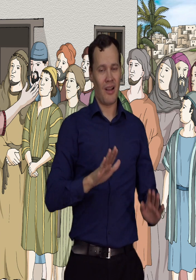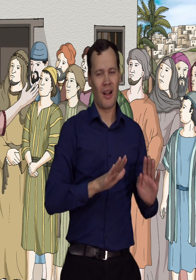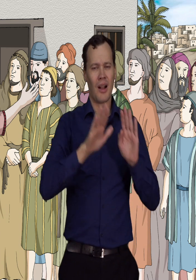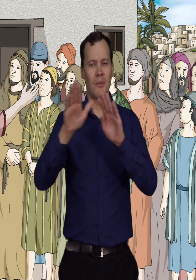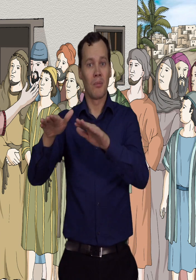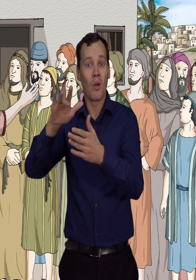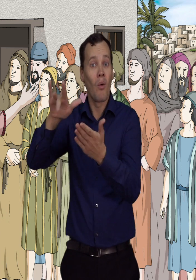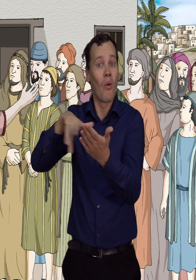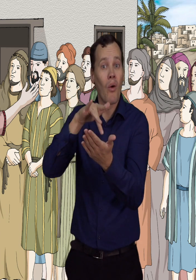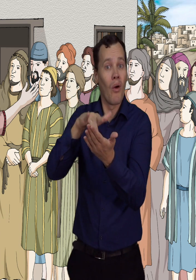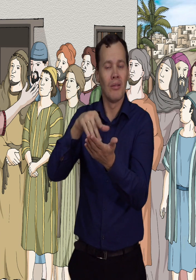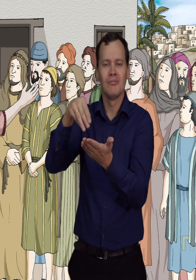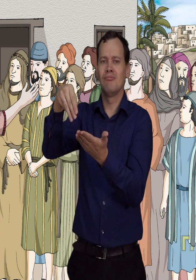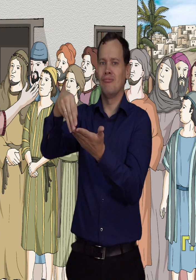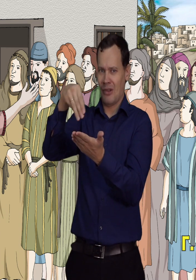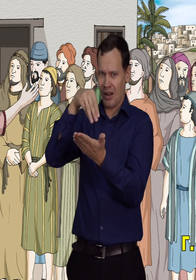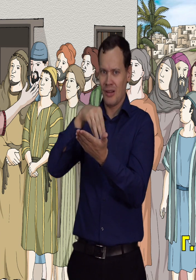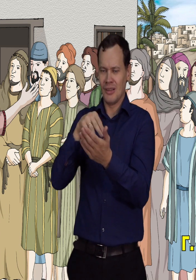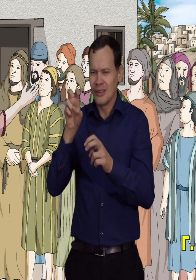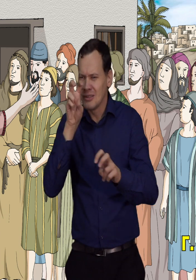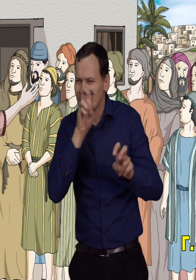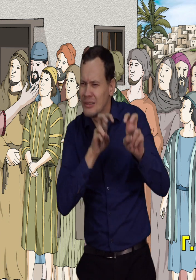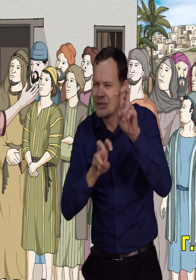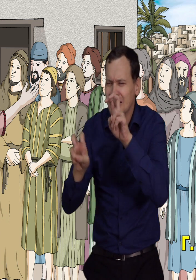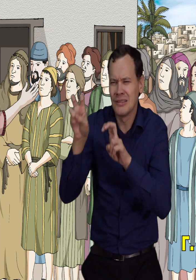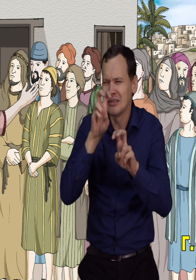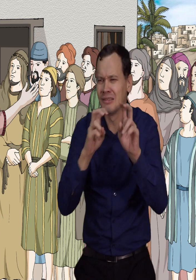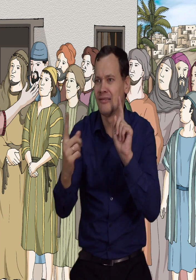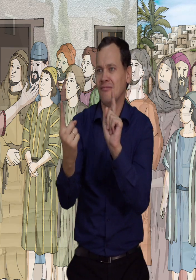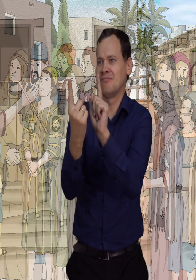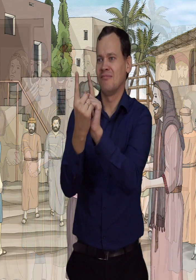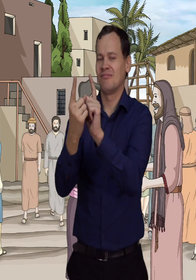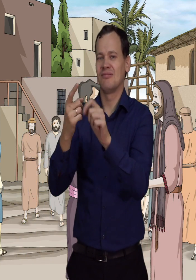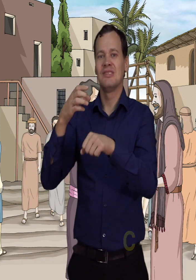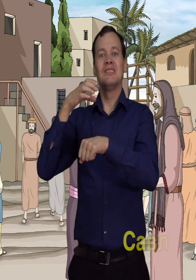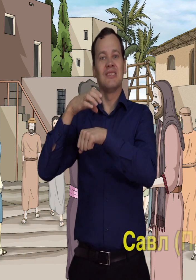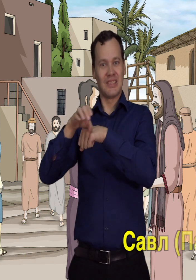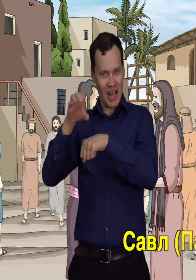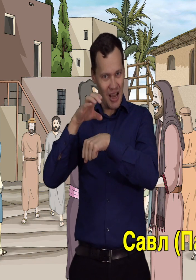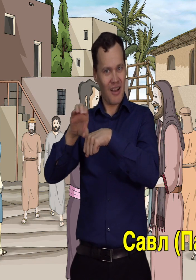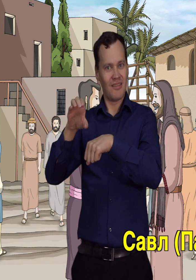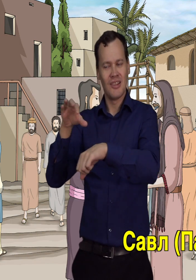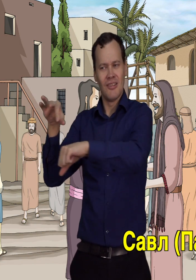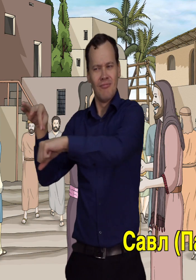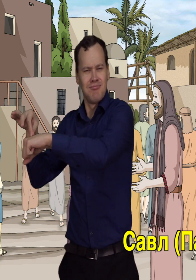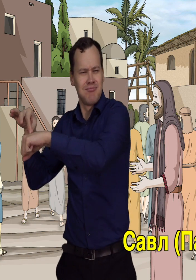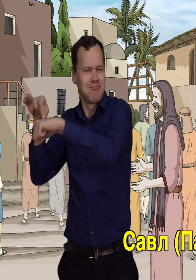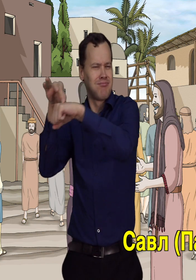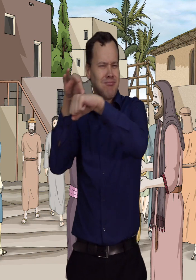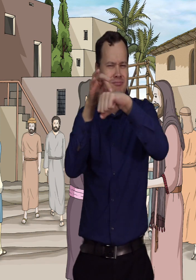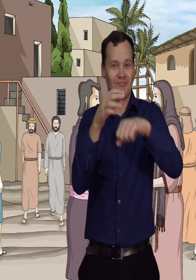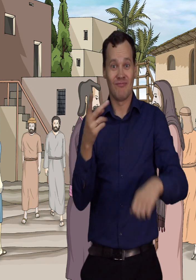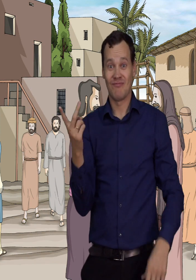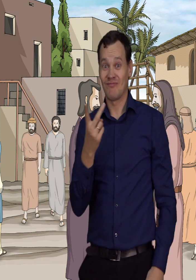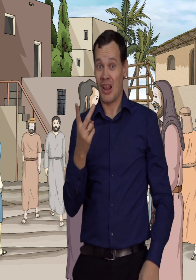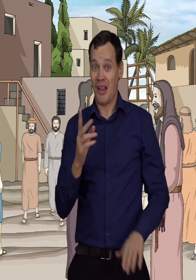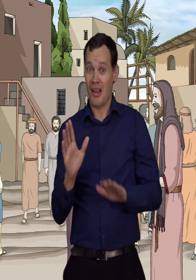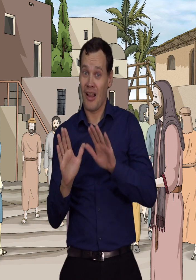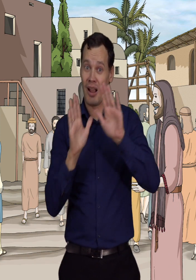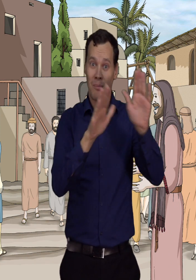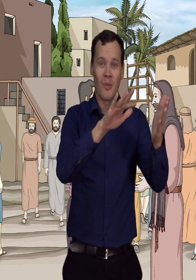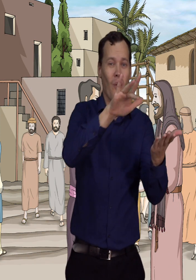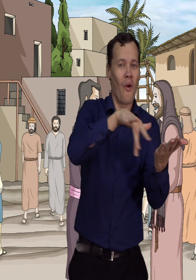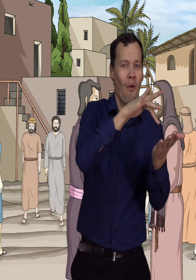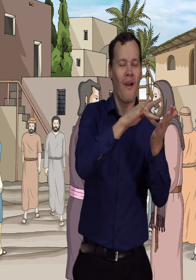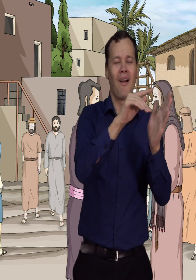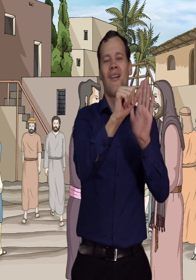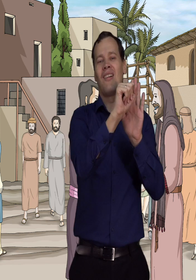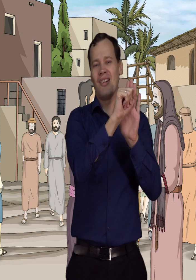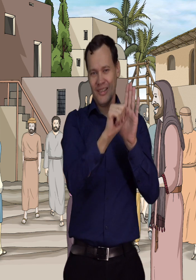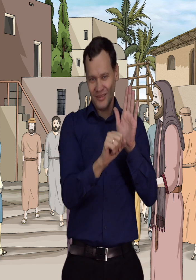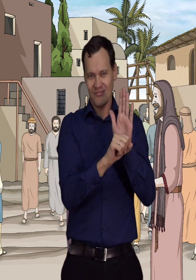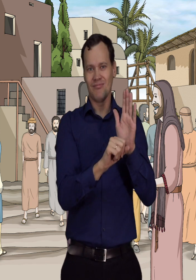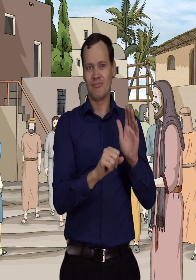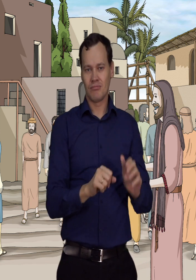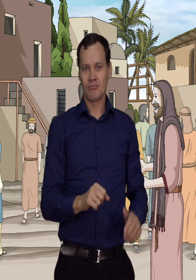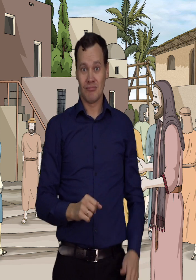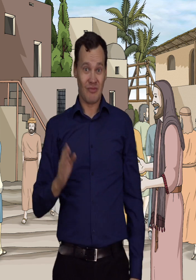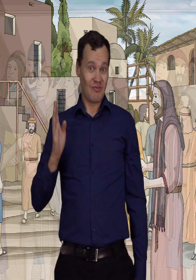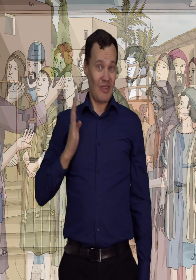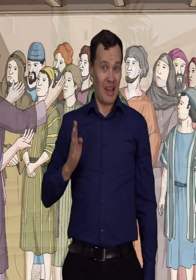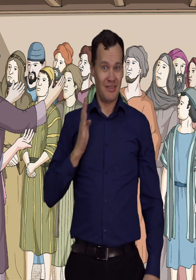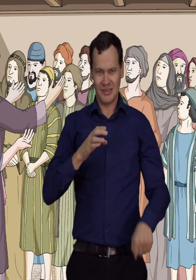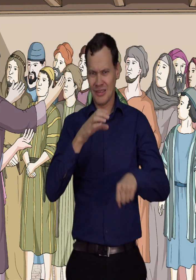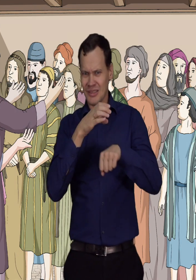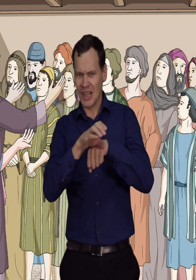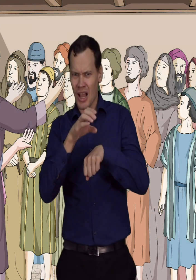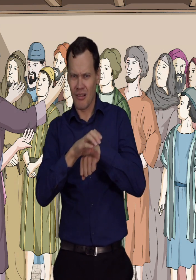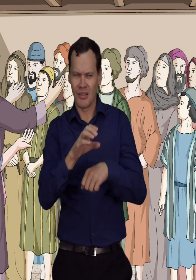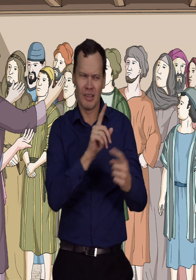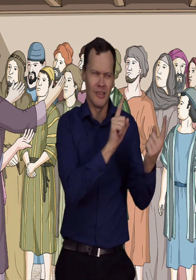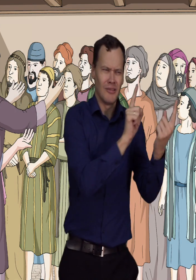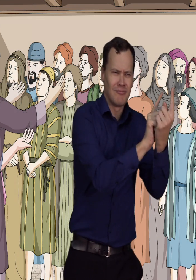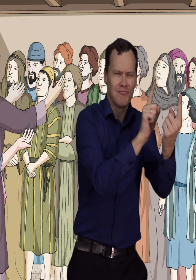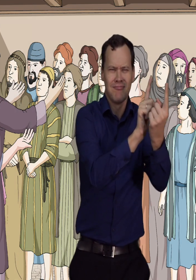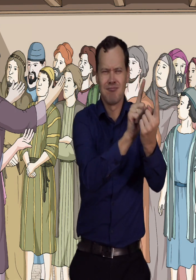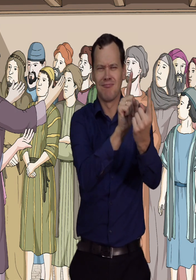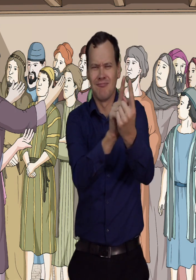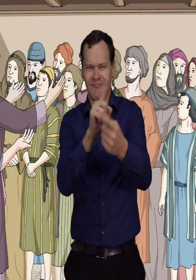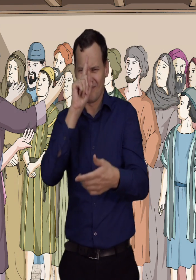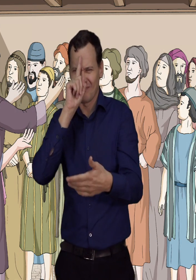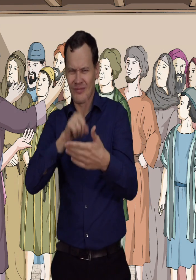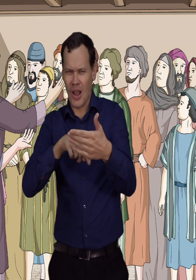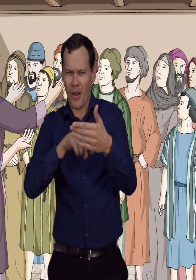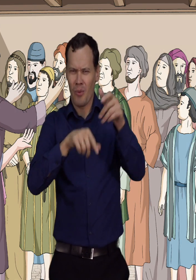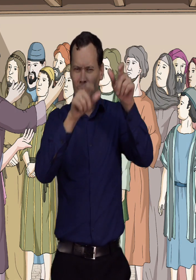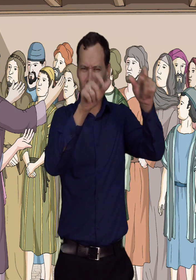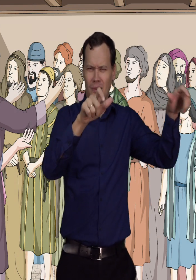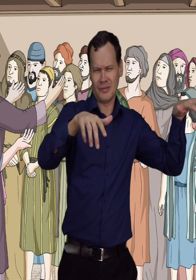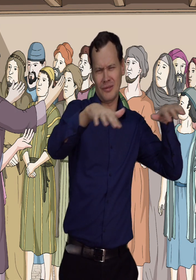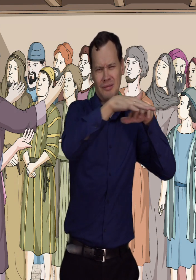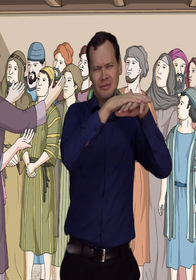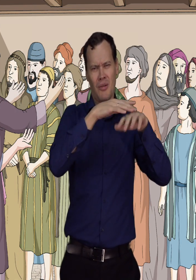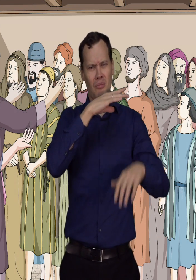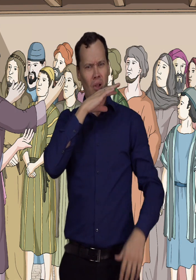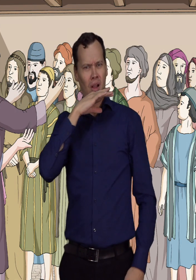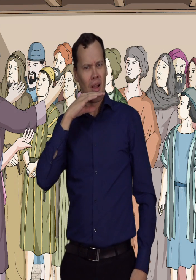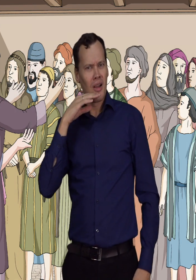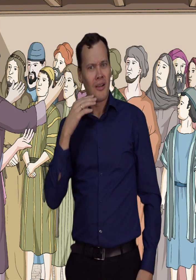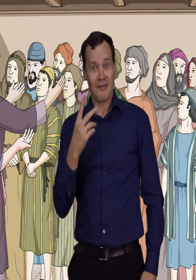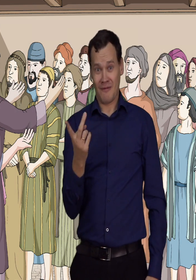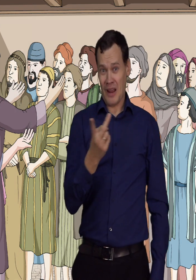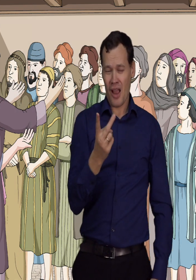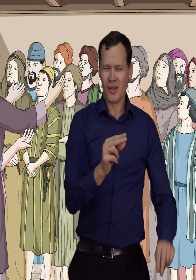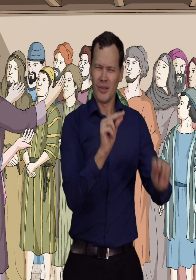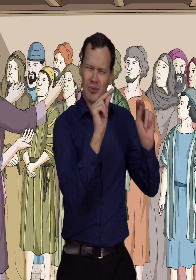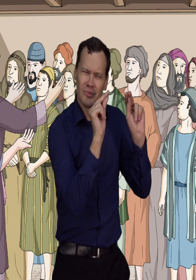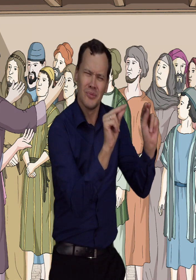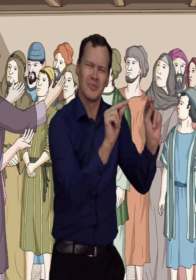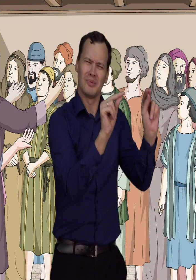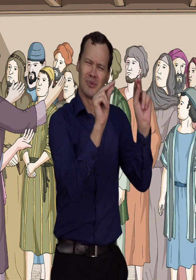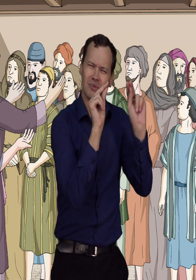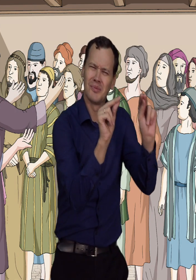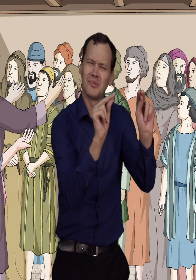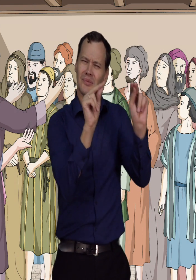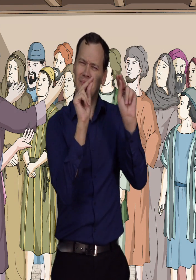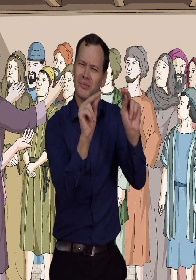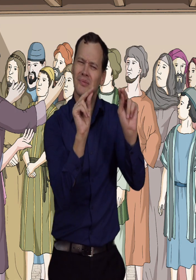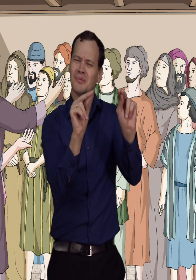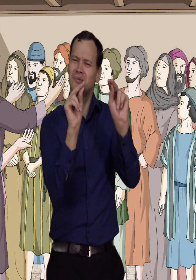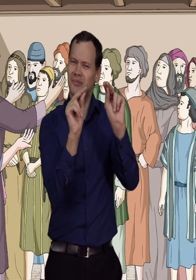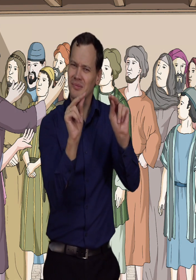Then Barnabas went to Tarsus to look for Saul, and when he found him, he brought him back to Antioch.